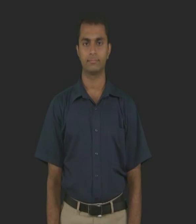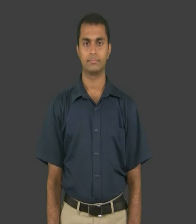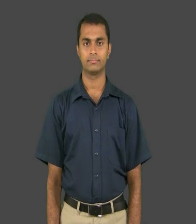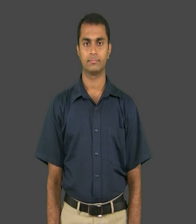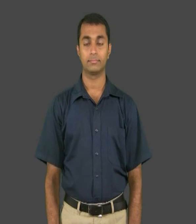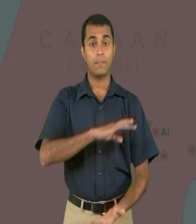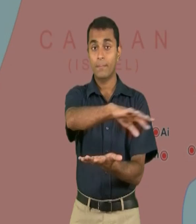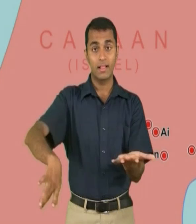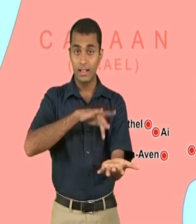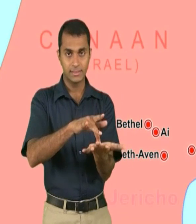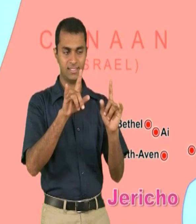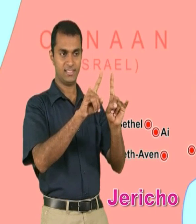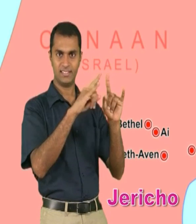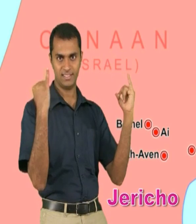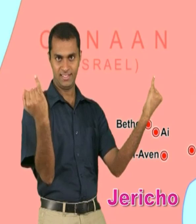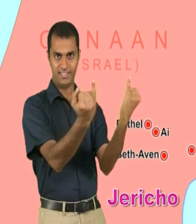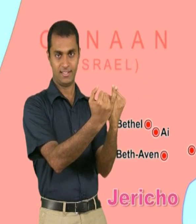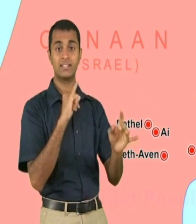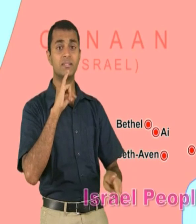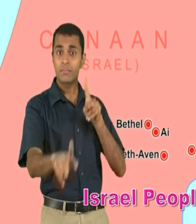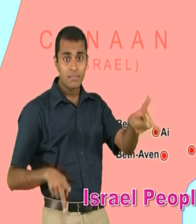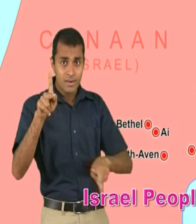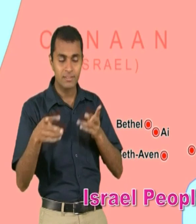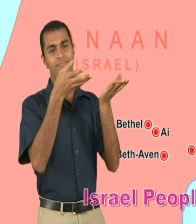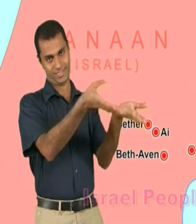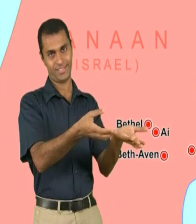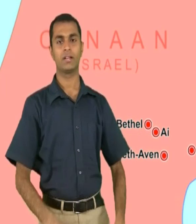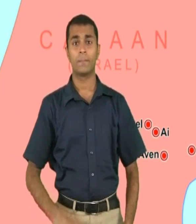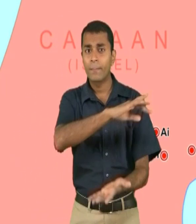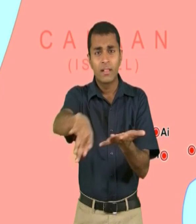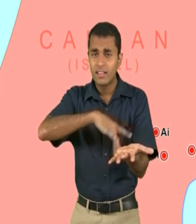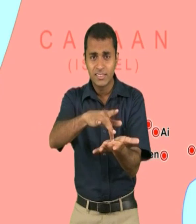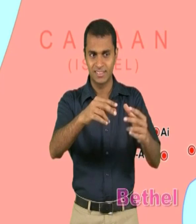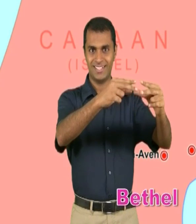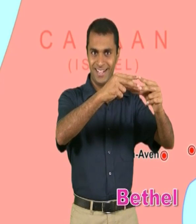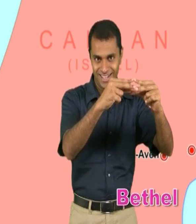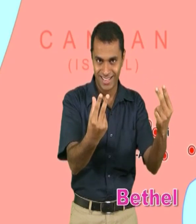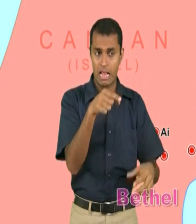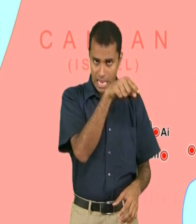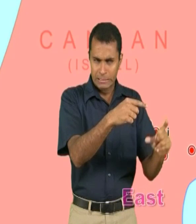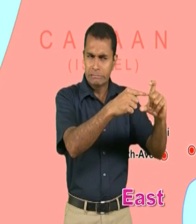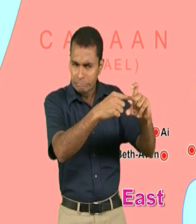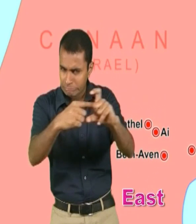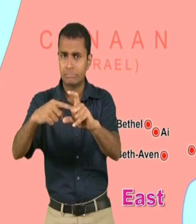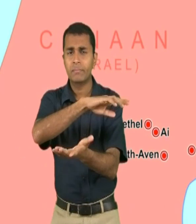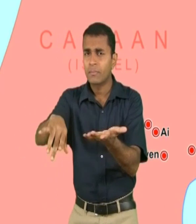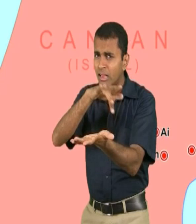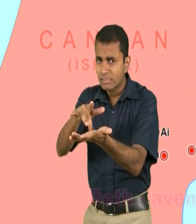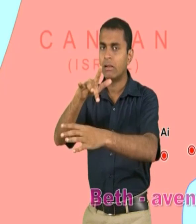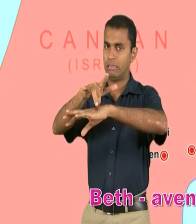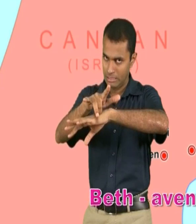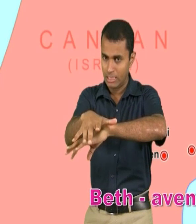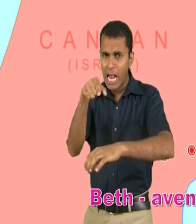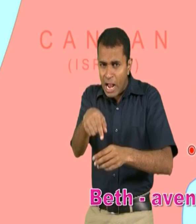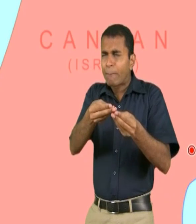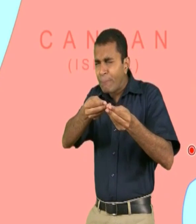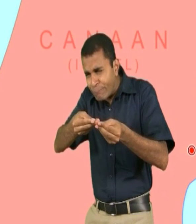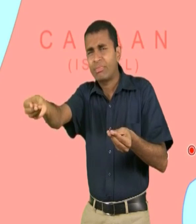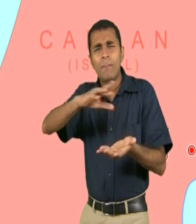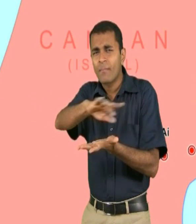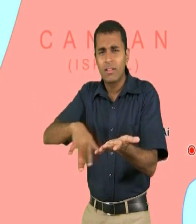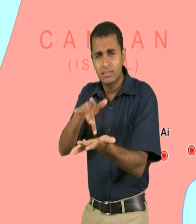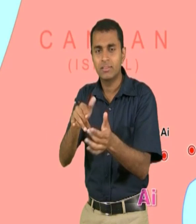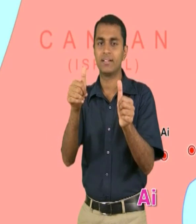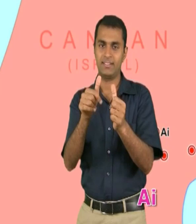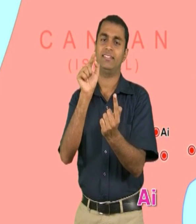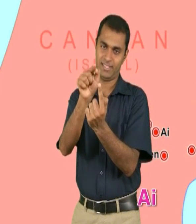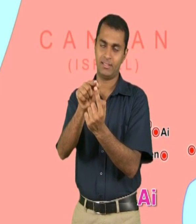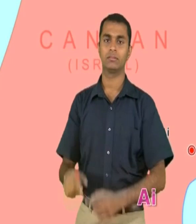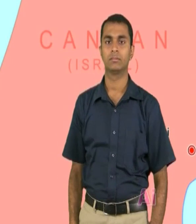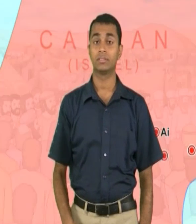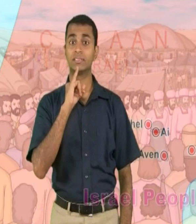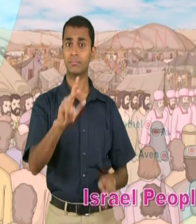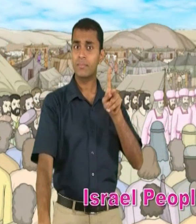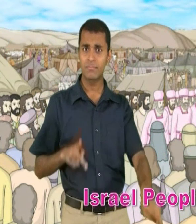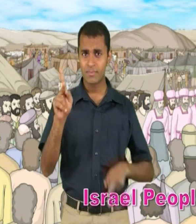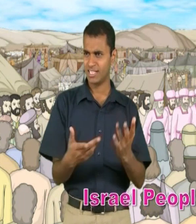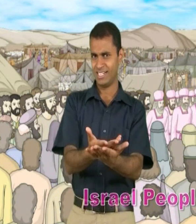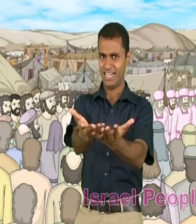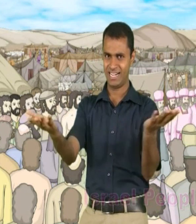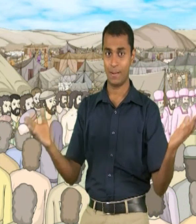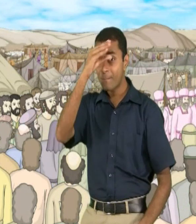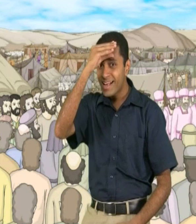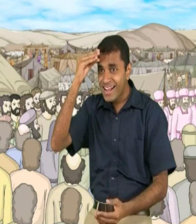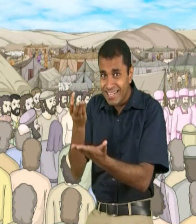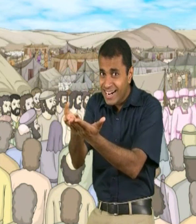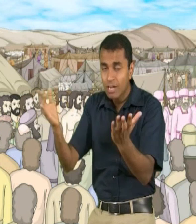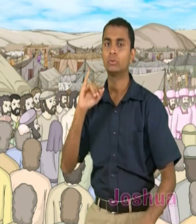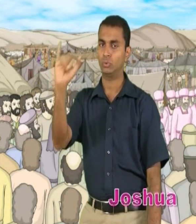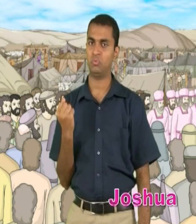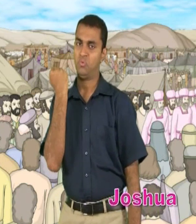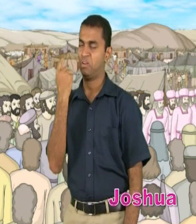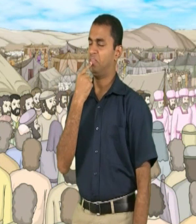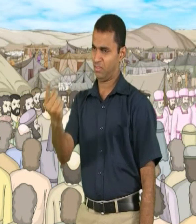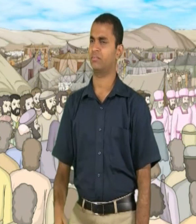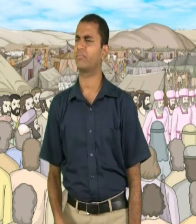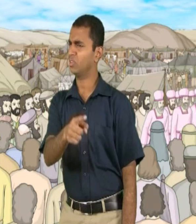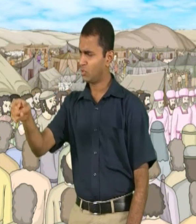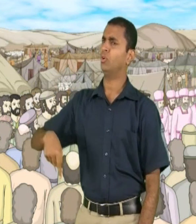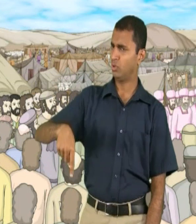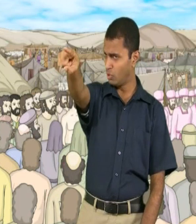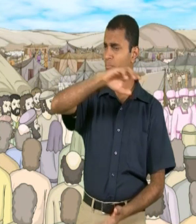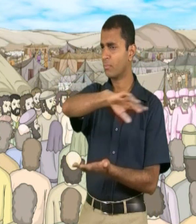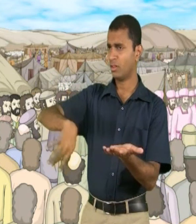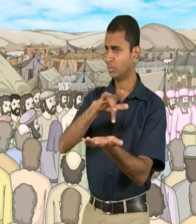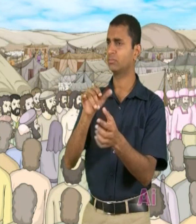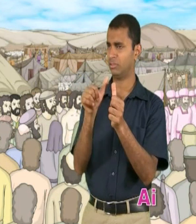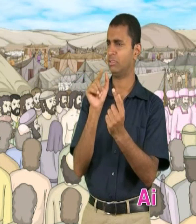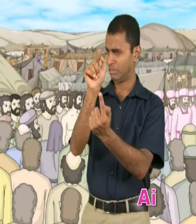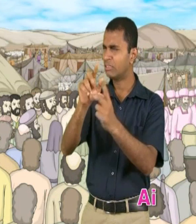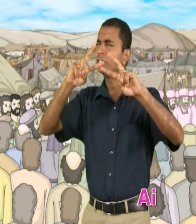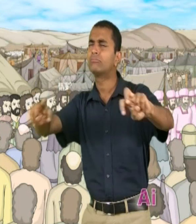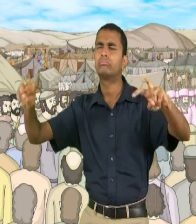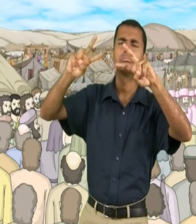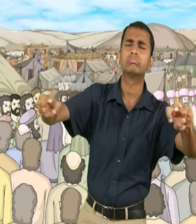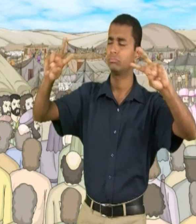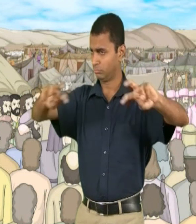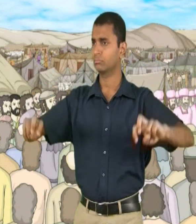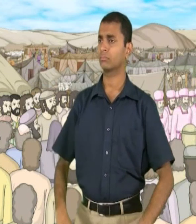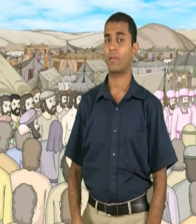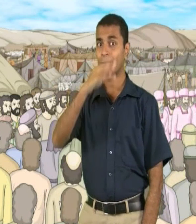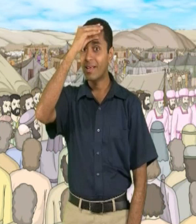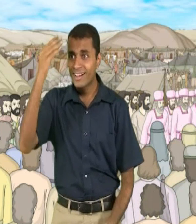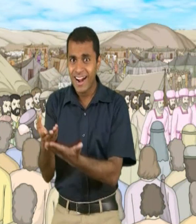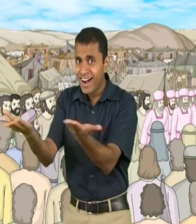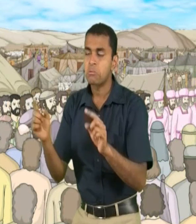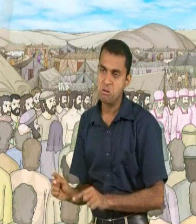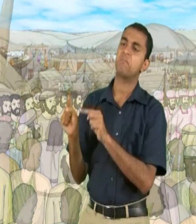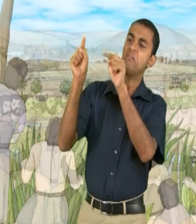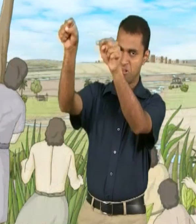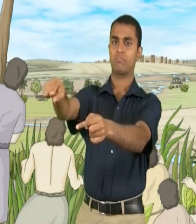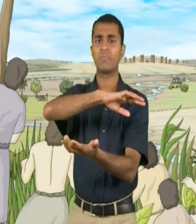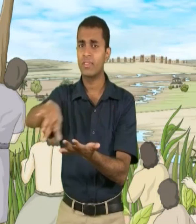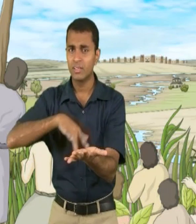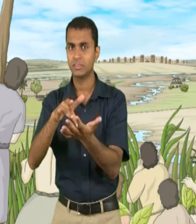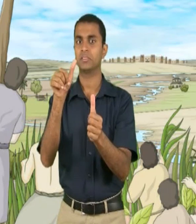Meanwhile, Joshua sent men from Jericho to Ai, which is near Beth-aven to the east of Bethel, and told them, “Go up and spy out the land.”